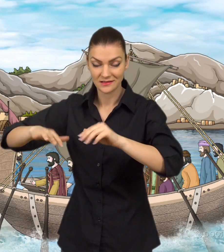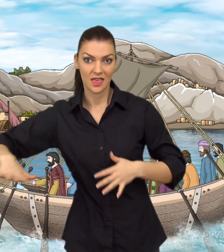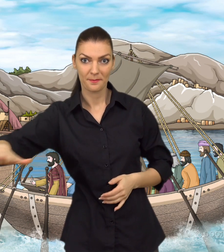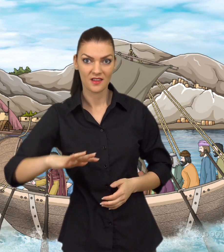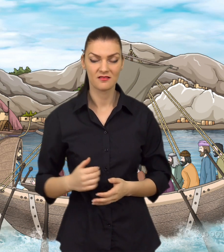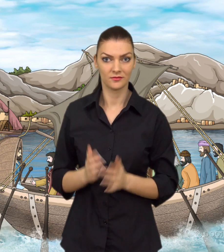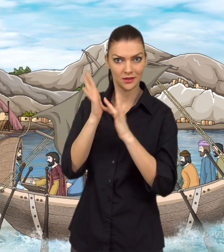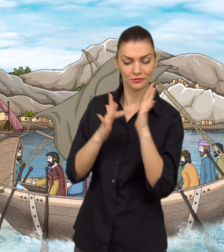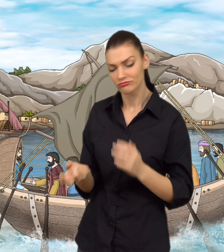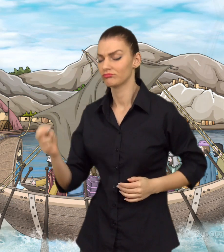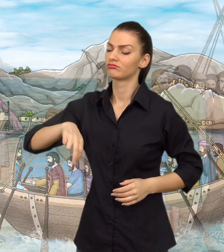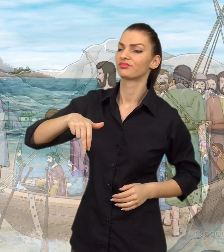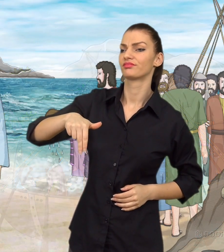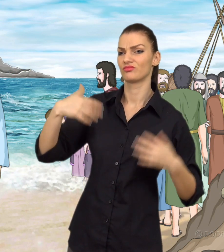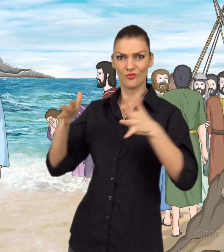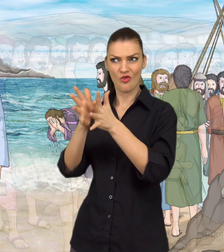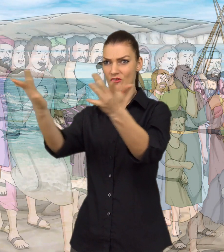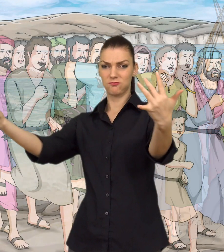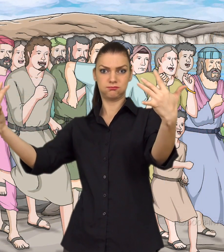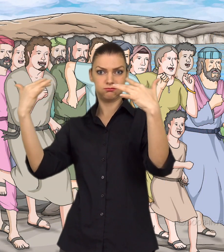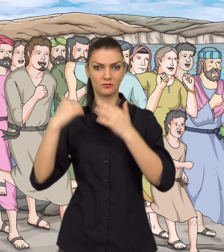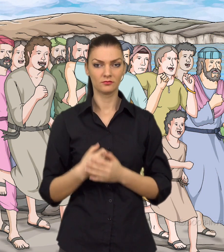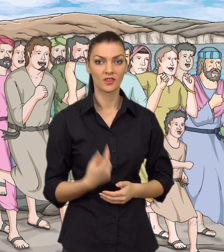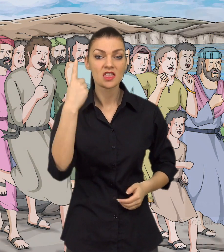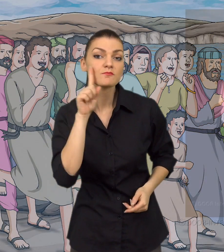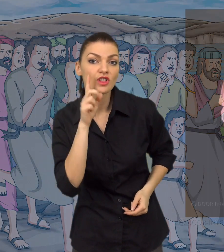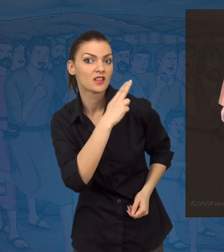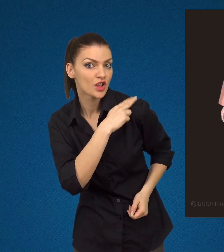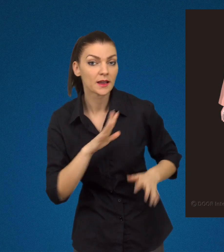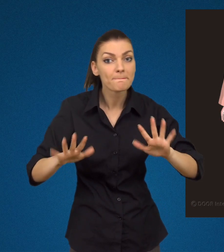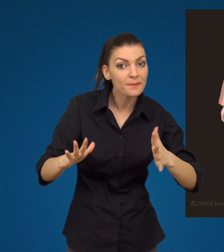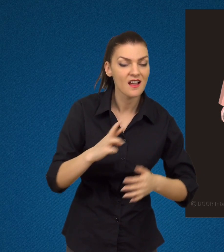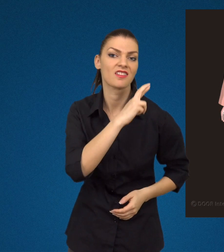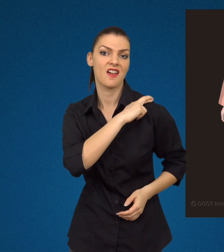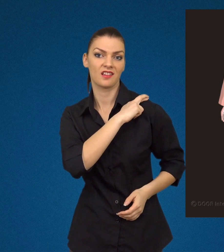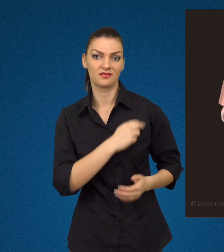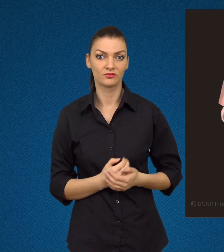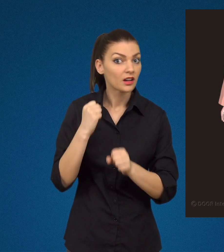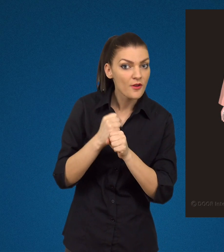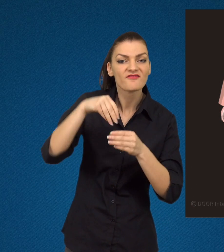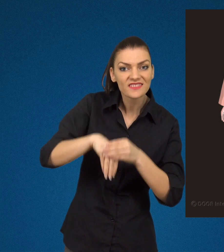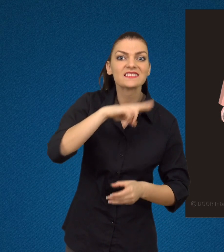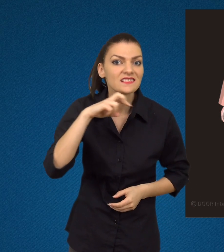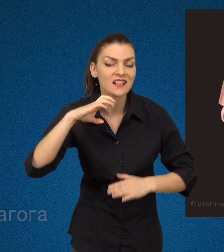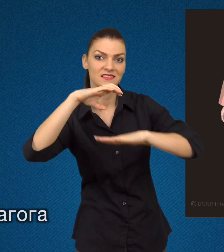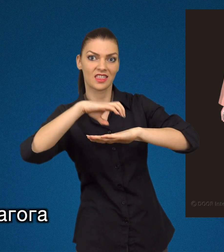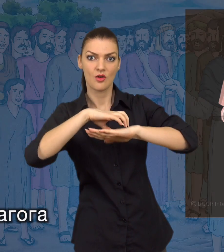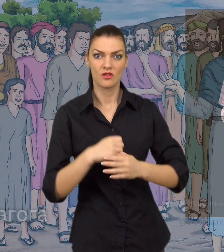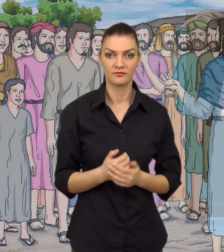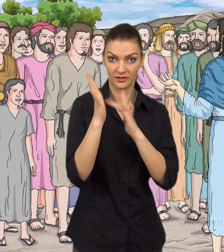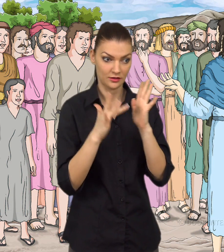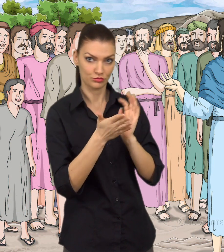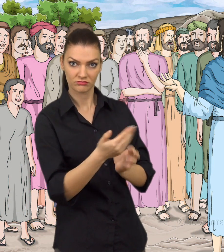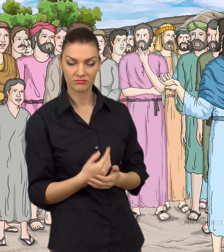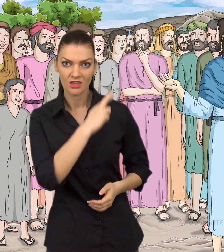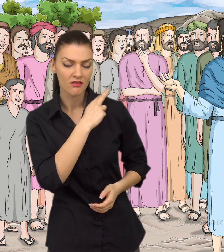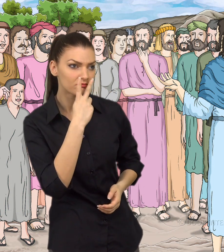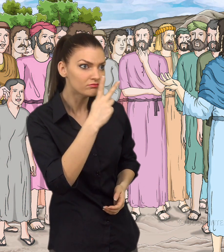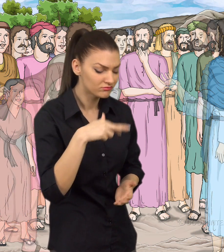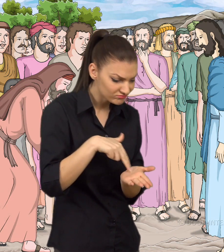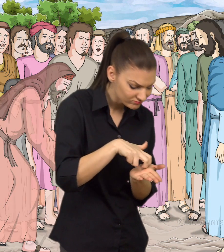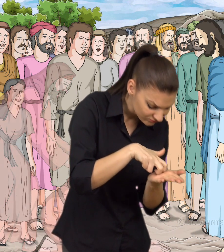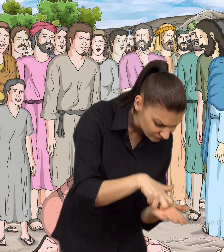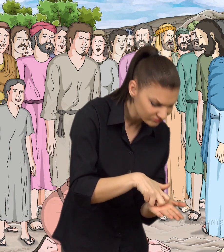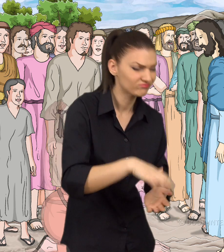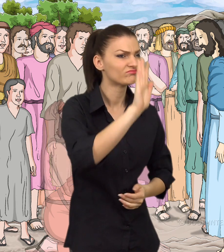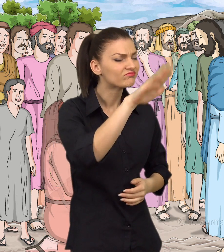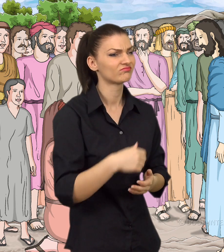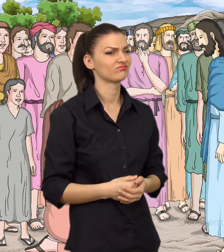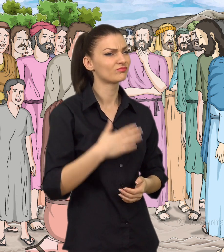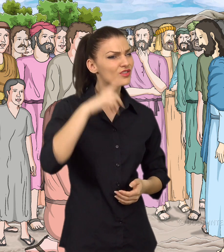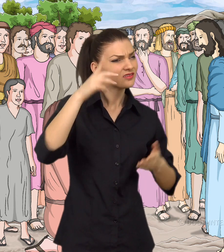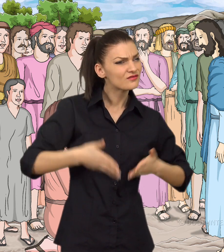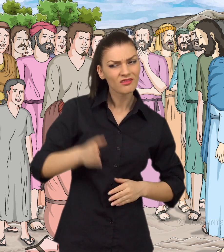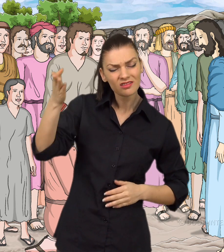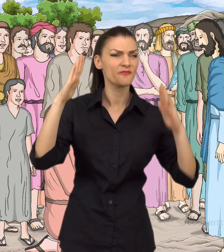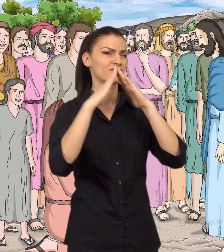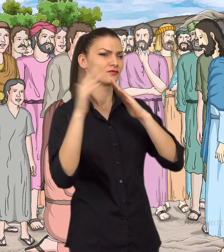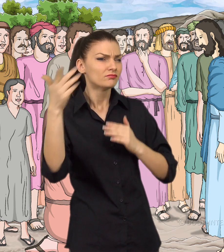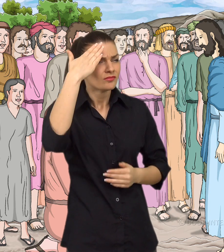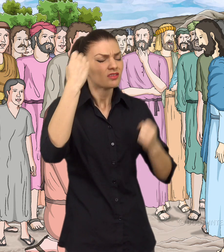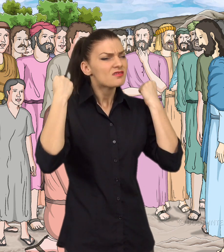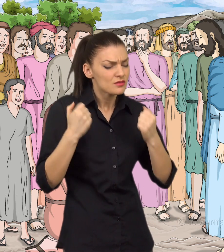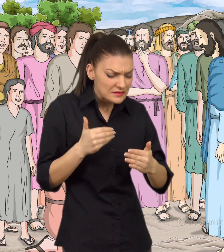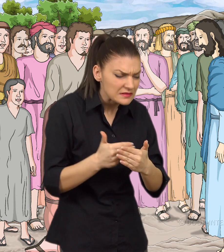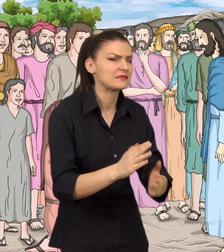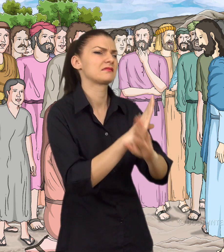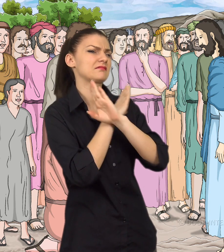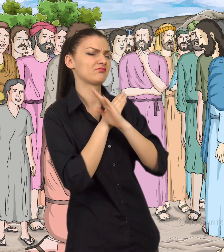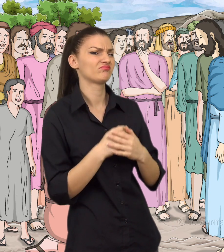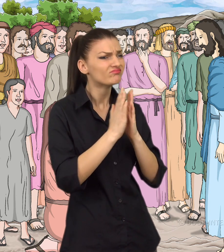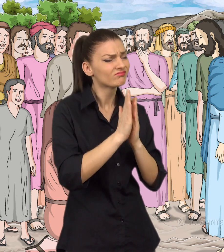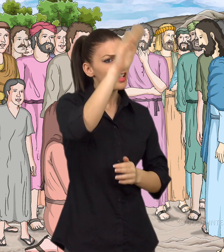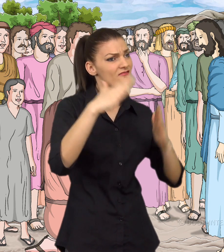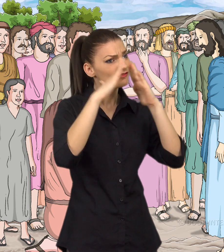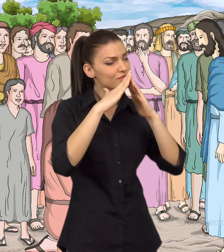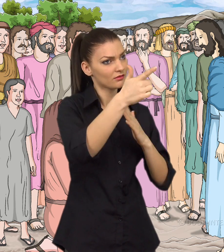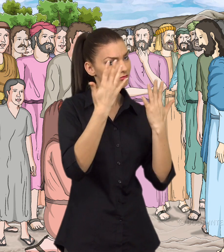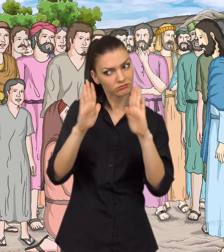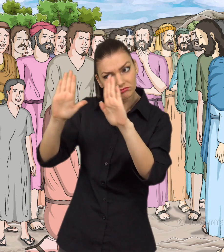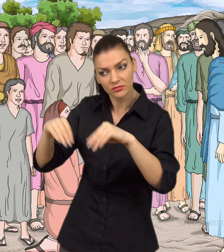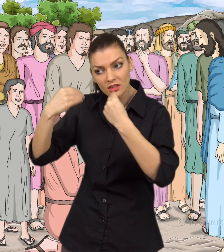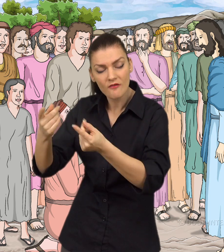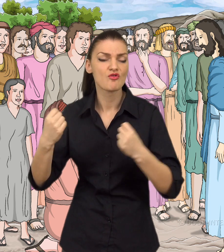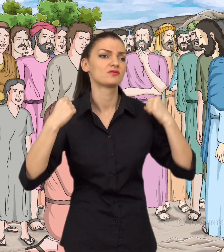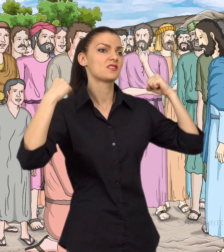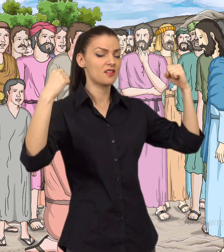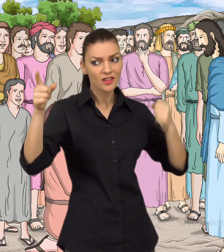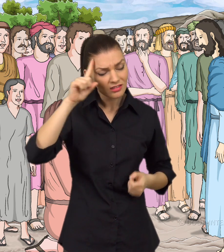A synagogue leader named Jairus arrived, and seeing Jesus, he fell at His feet and pleaded with Him urgently, “My little daughter is near death.